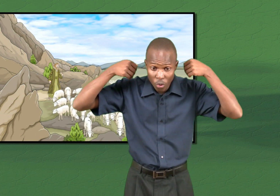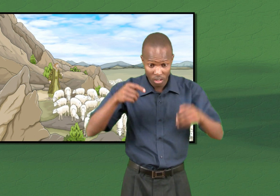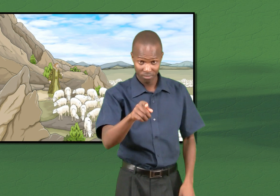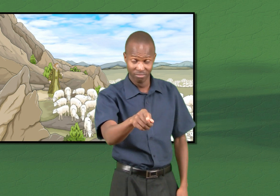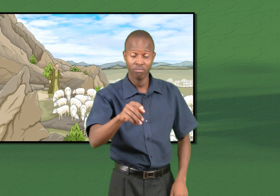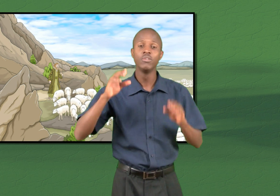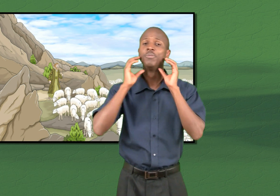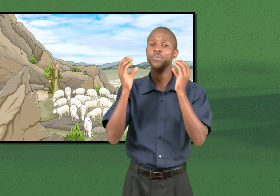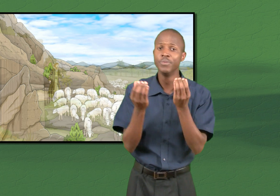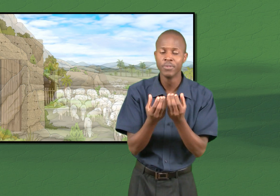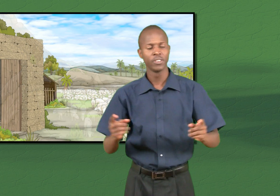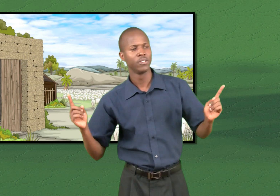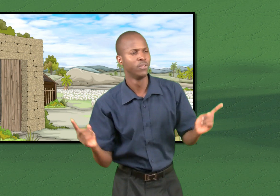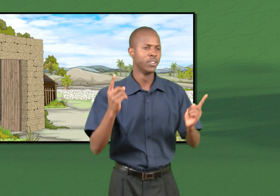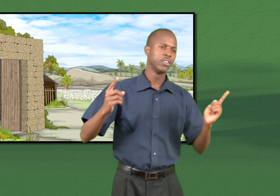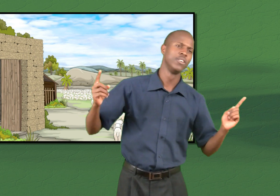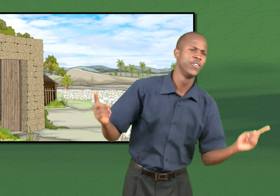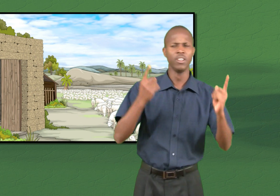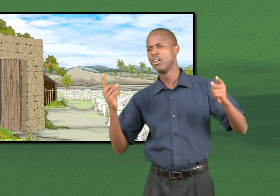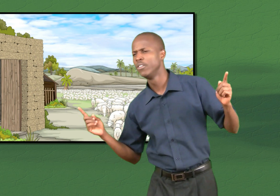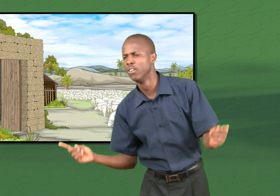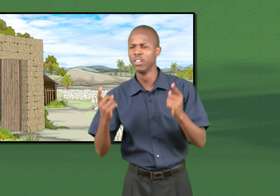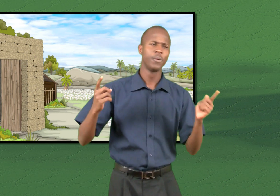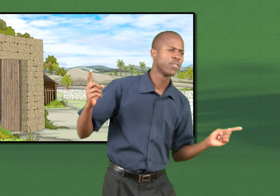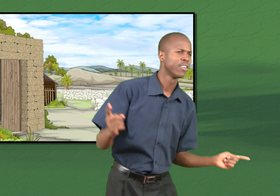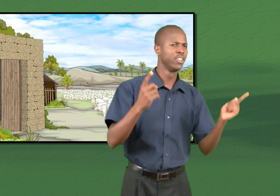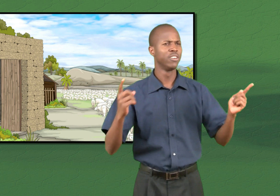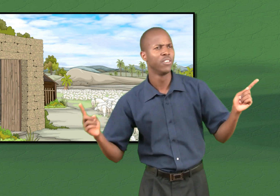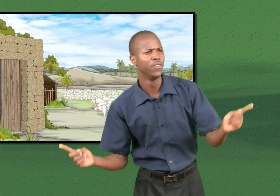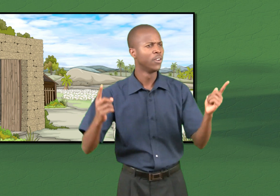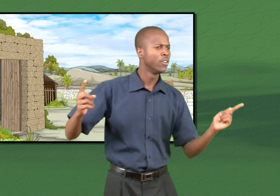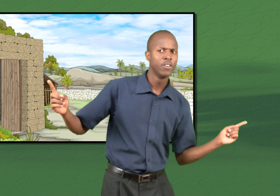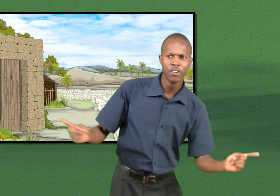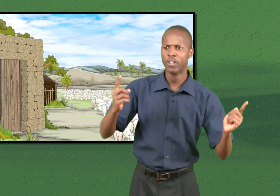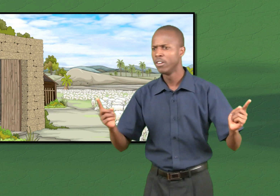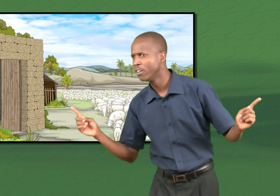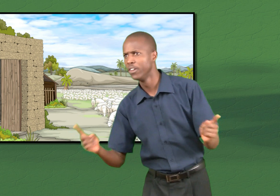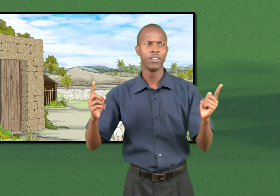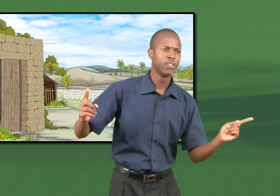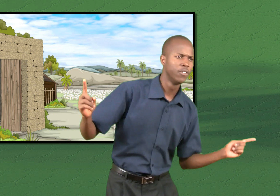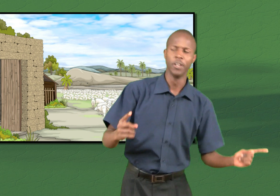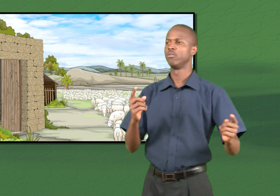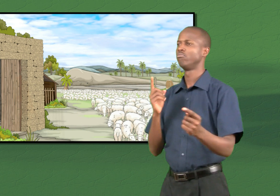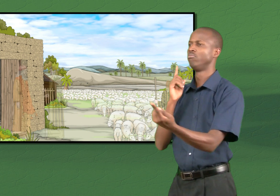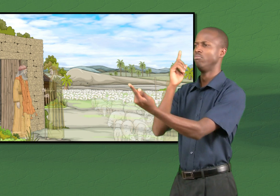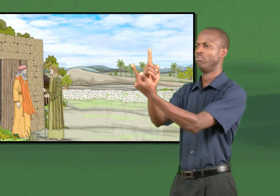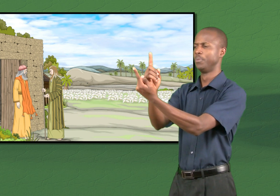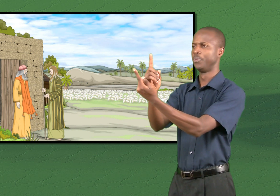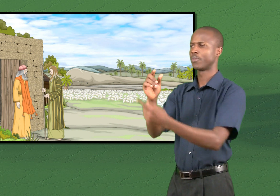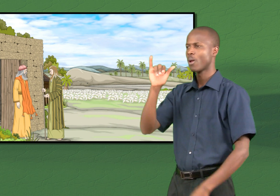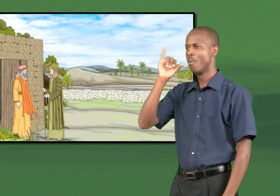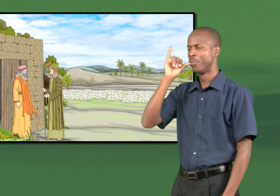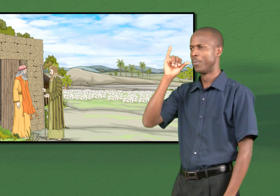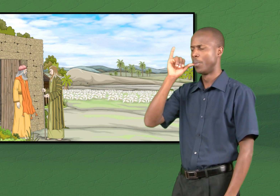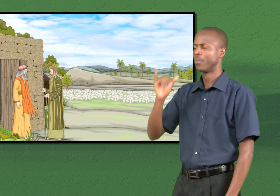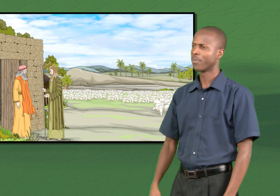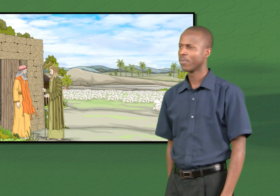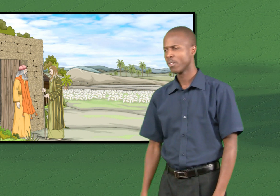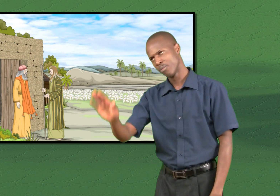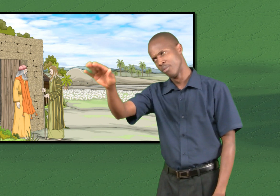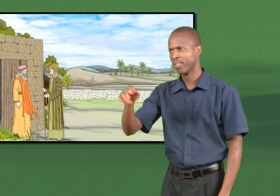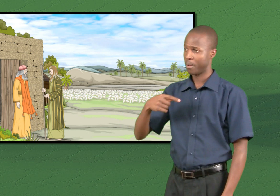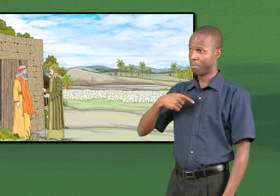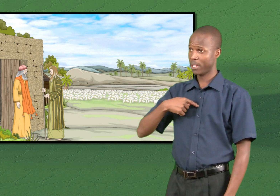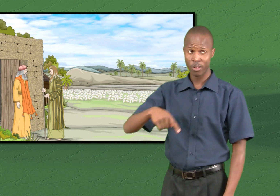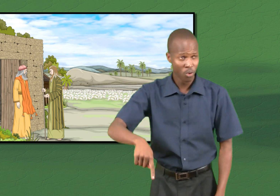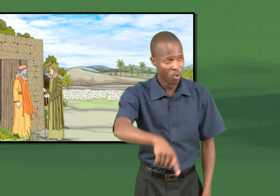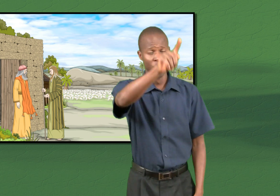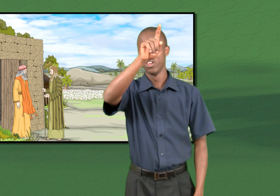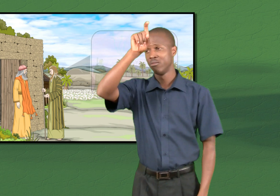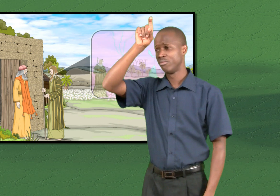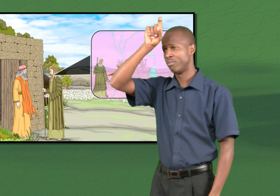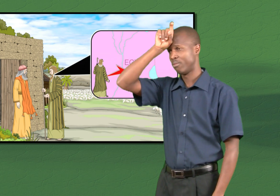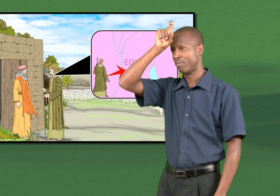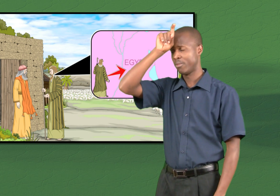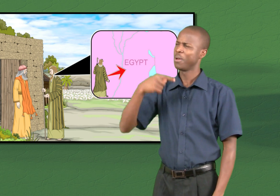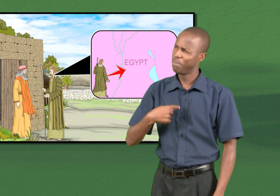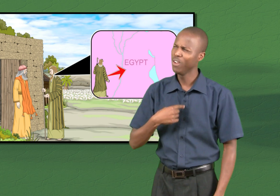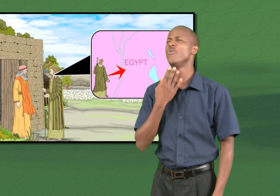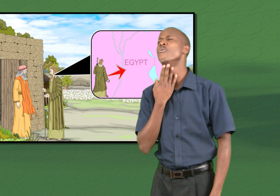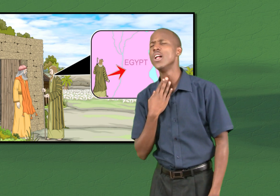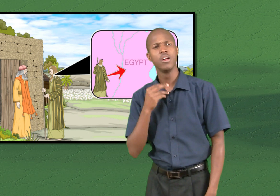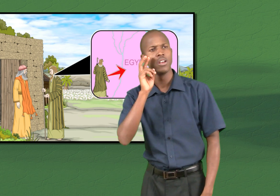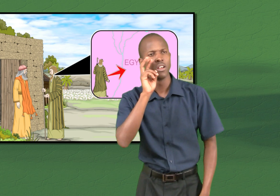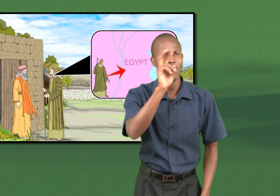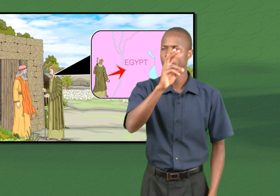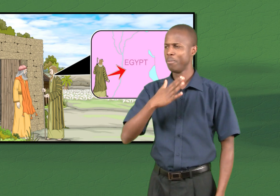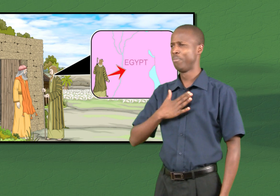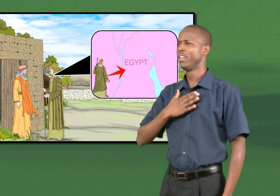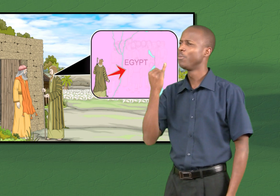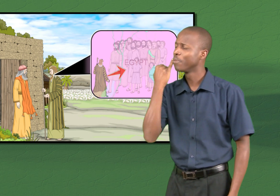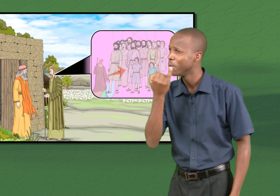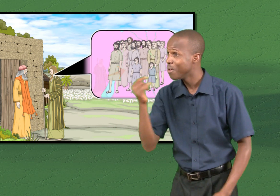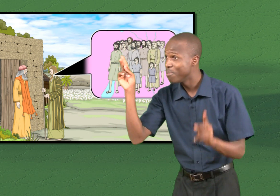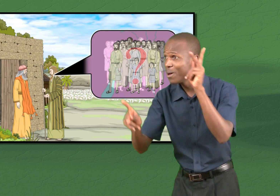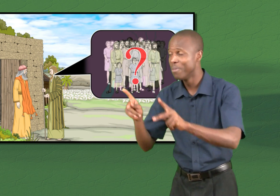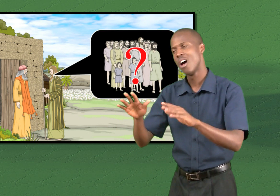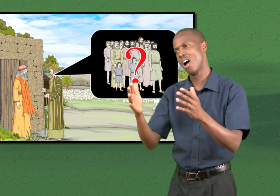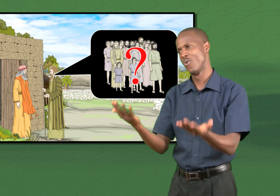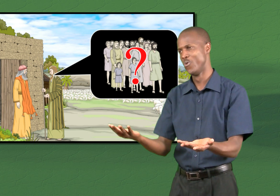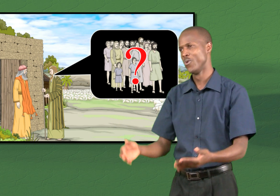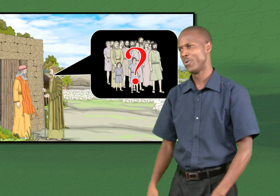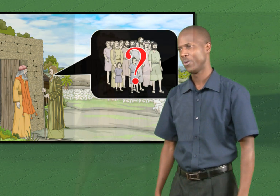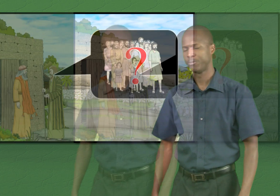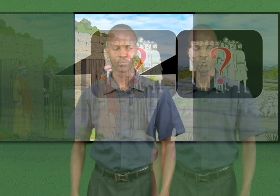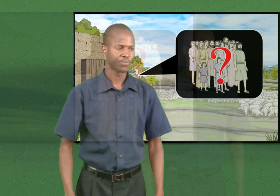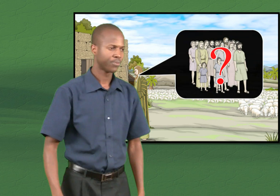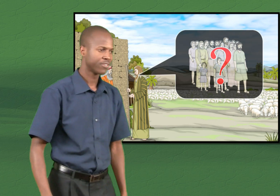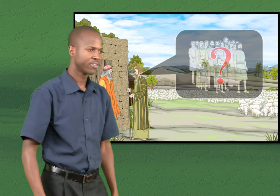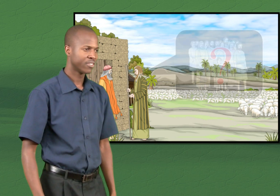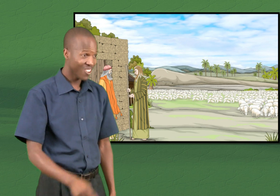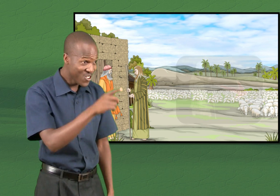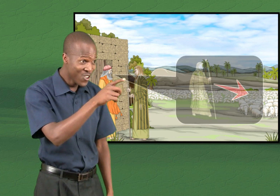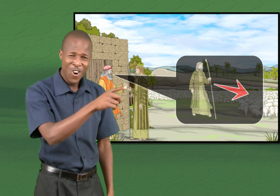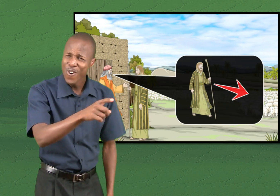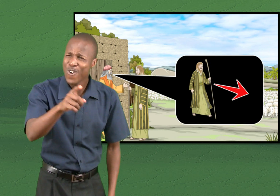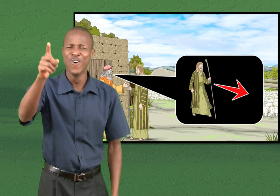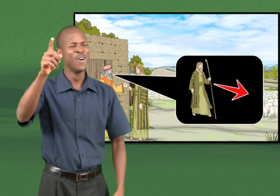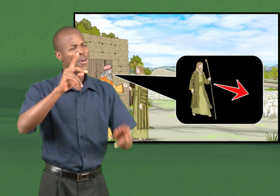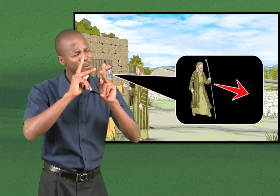Then Moses went back to his father-in-law Jethro and said to him, “Please let me return to my brothers in Egypt to see if they are still alive.”